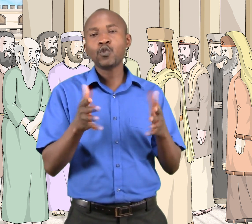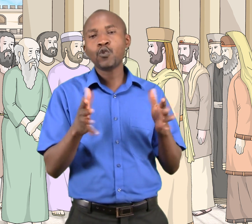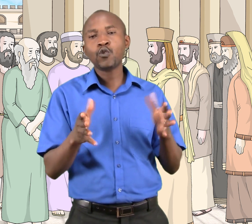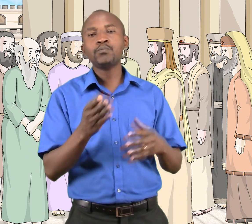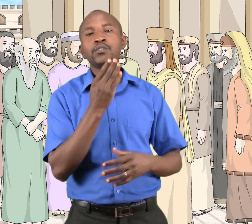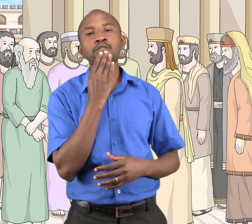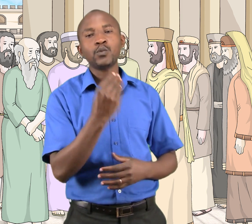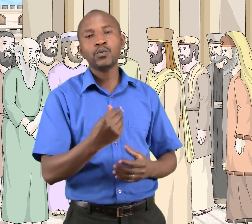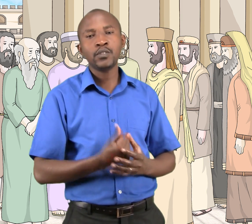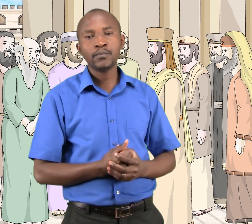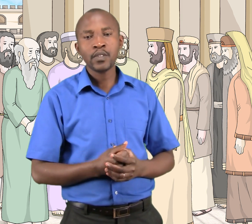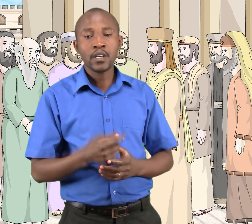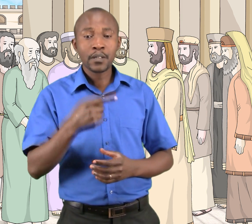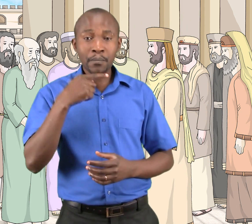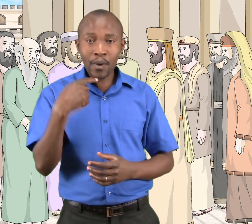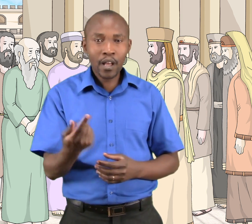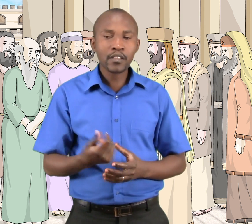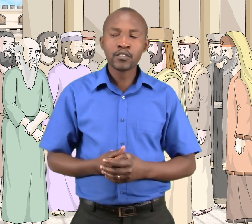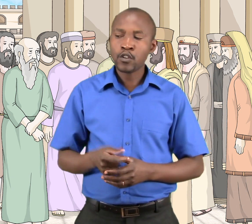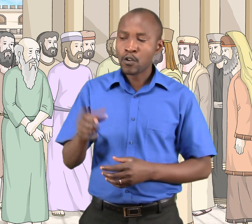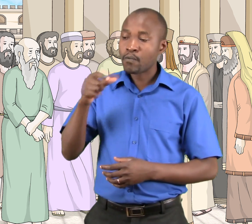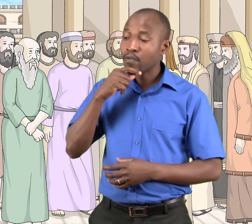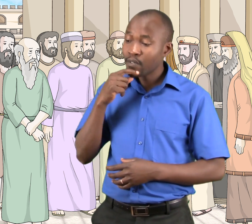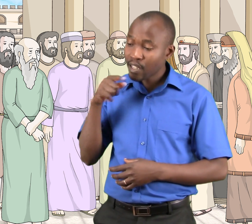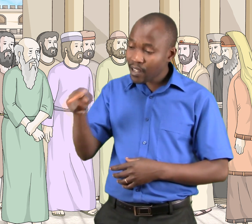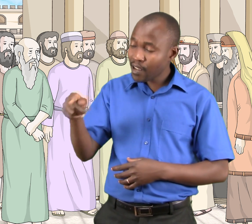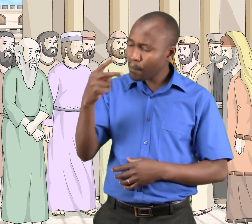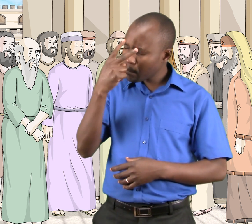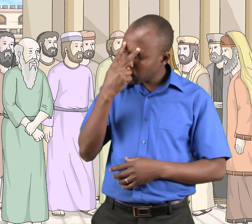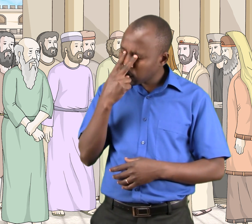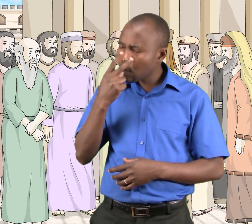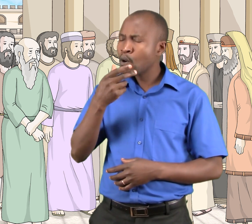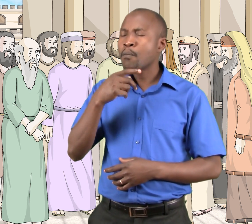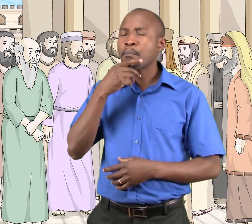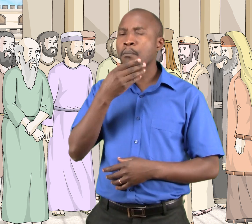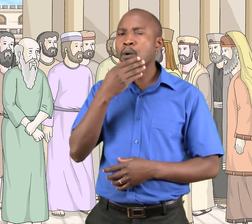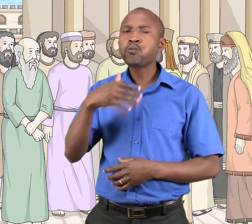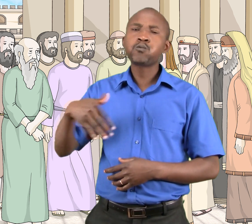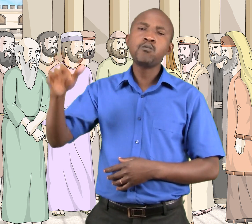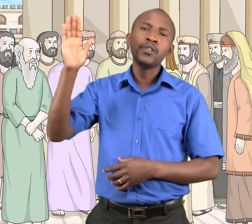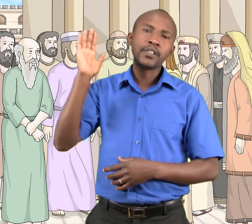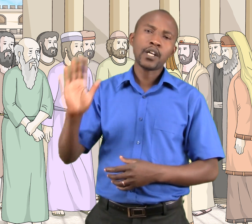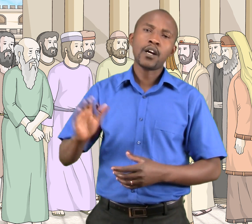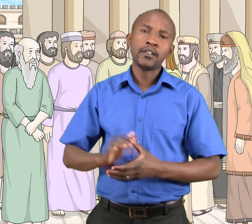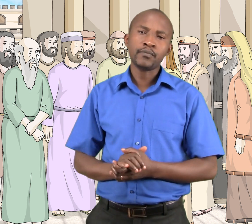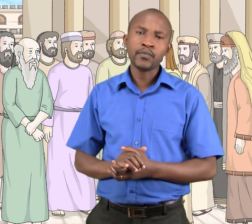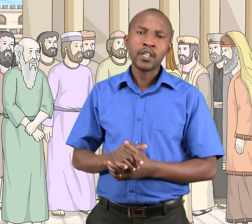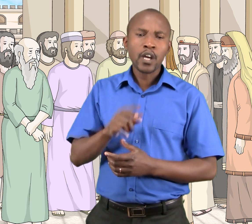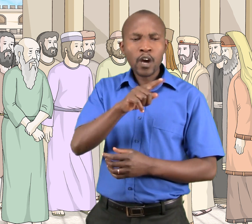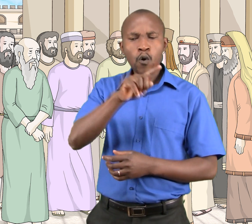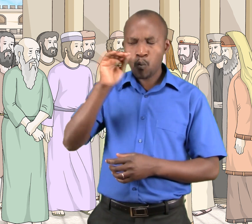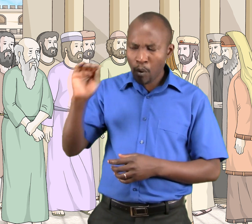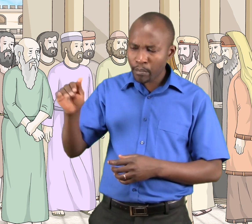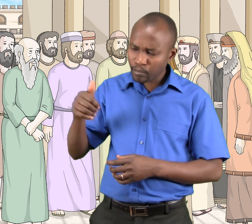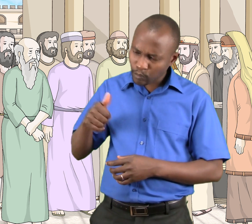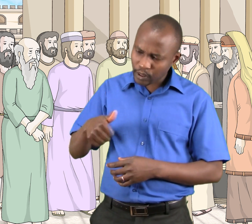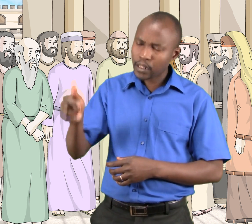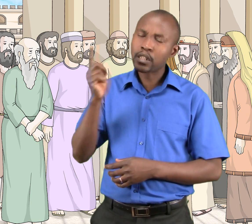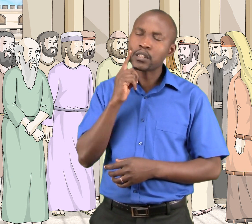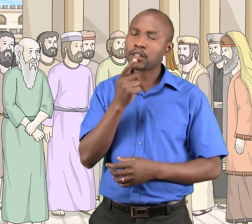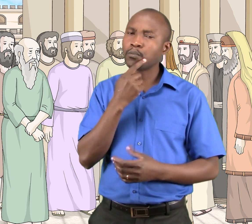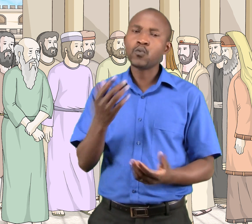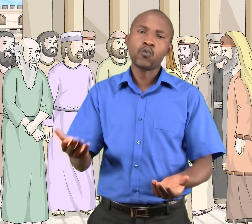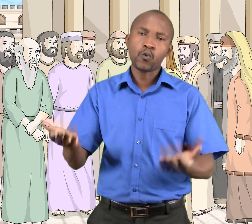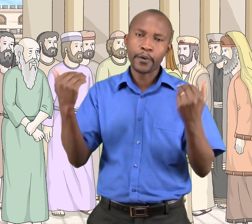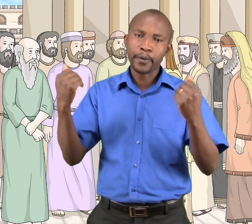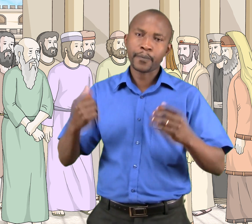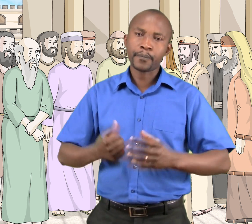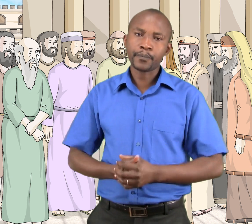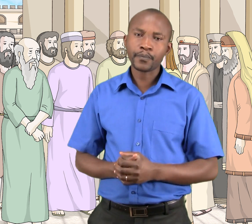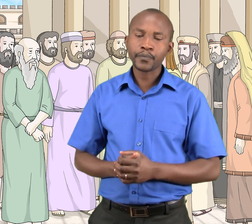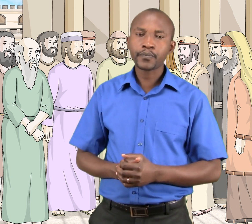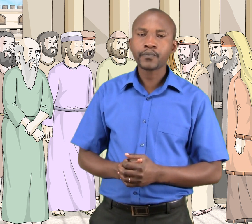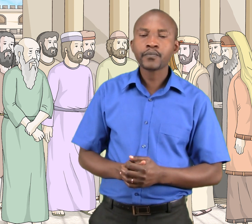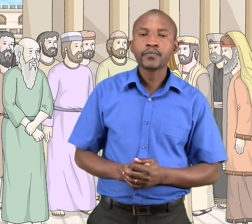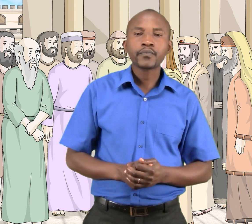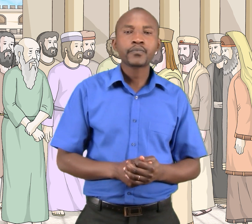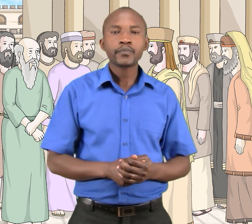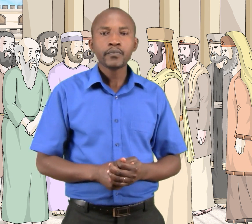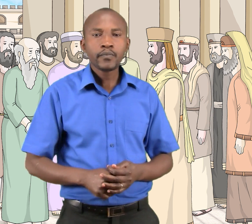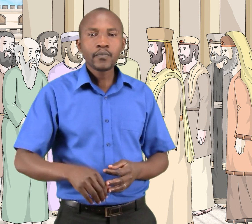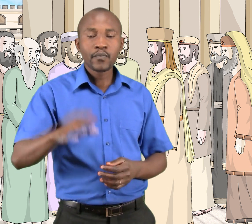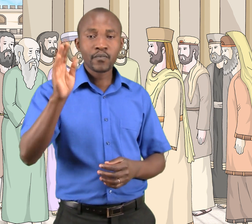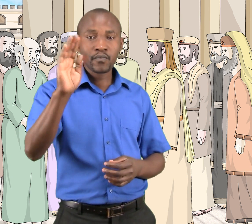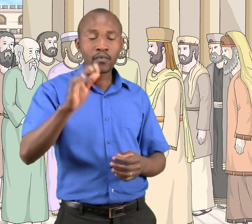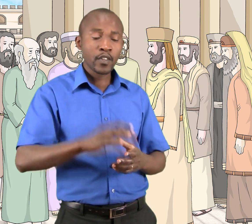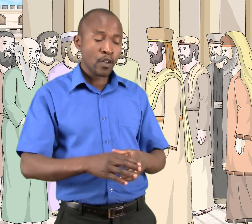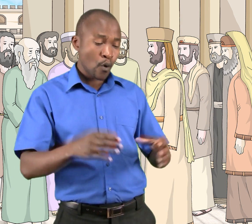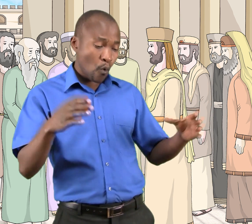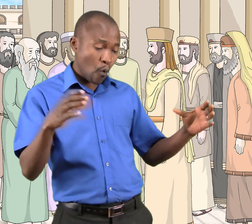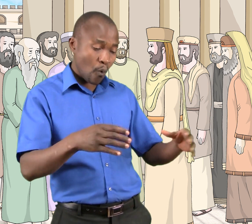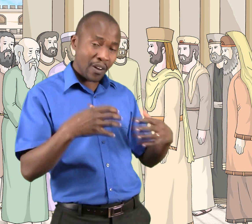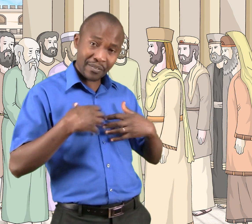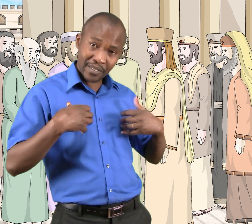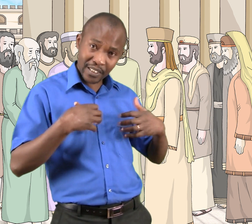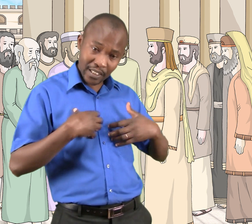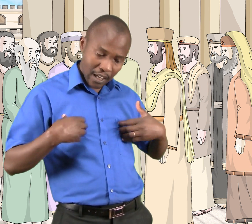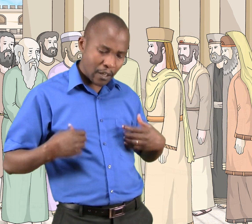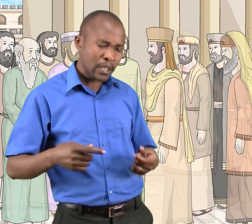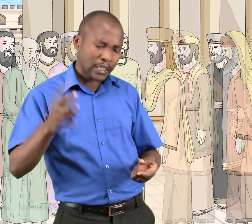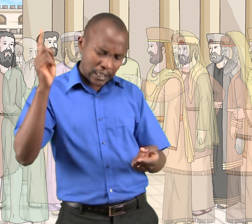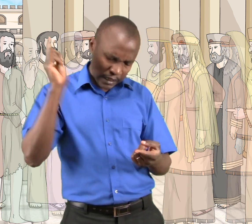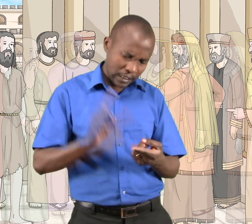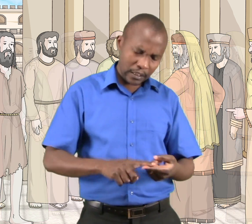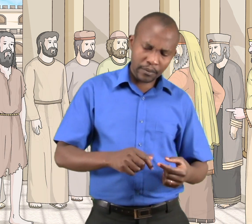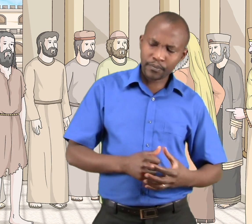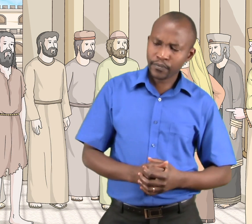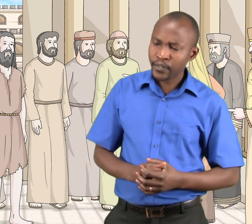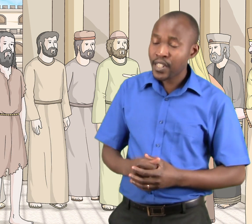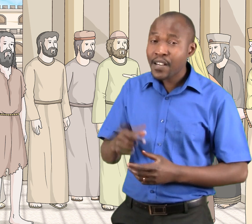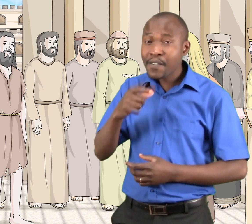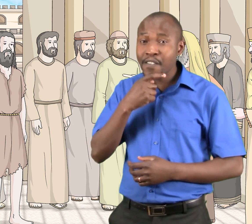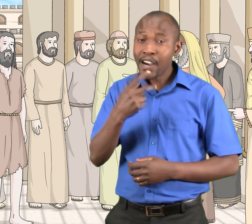That was why his parents said, “He is old enough. Ask him.”